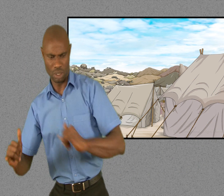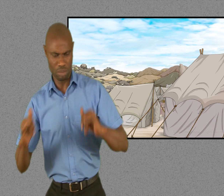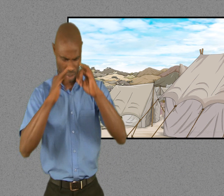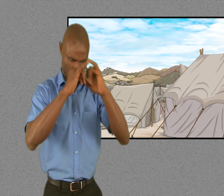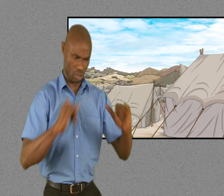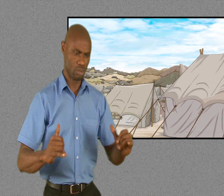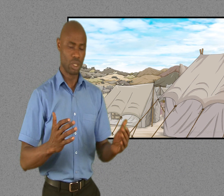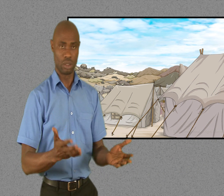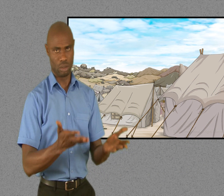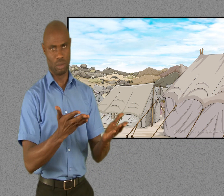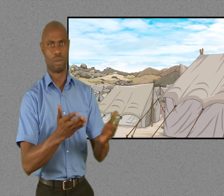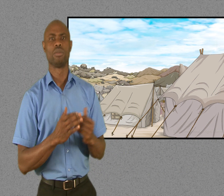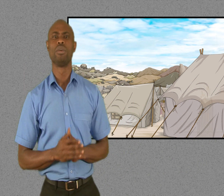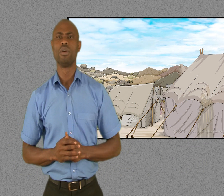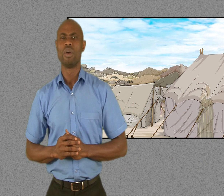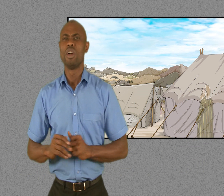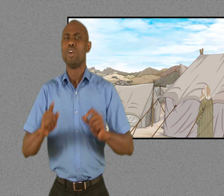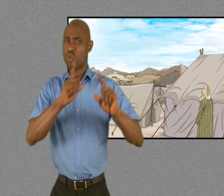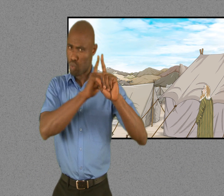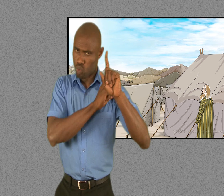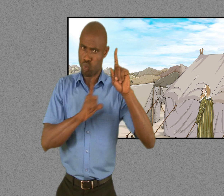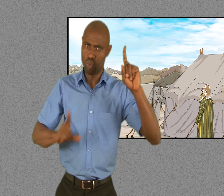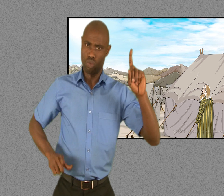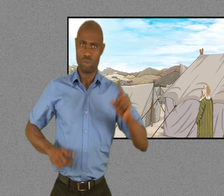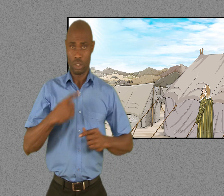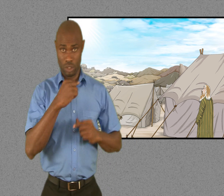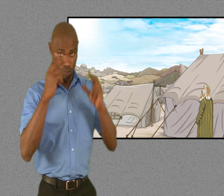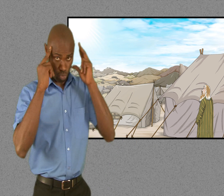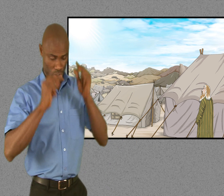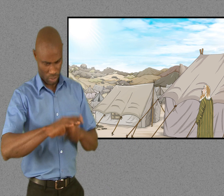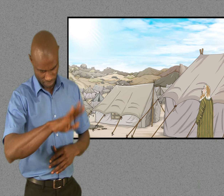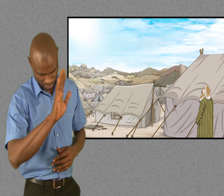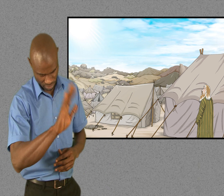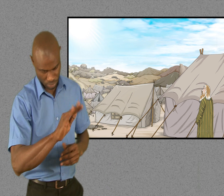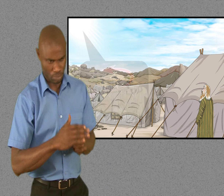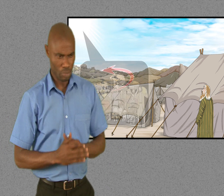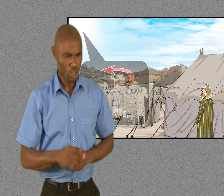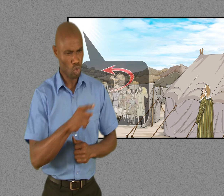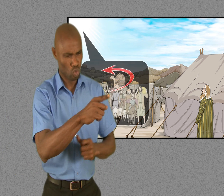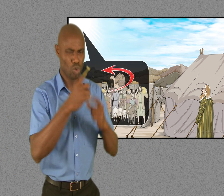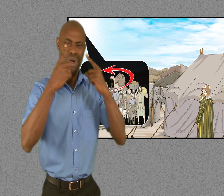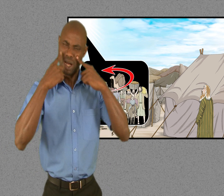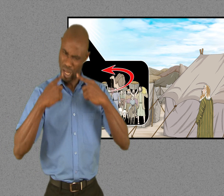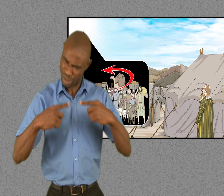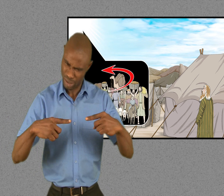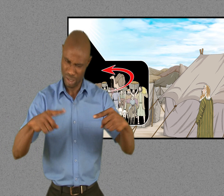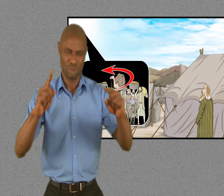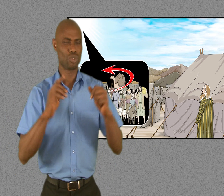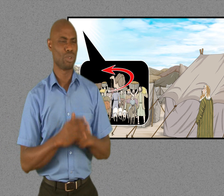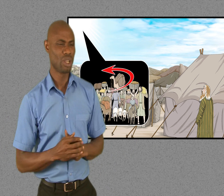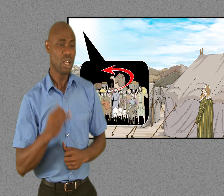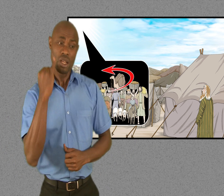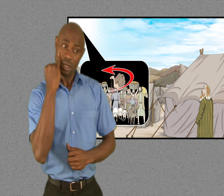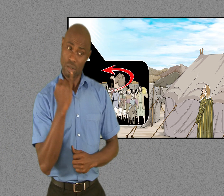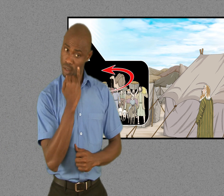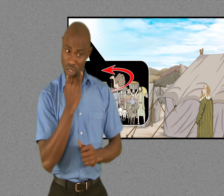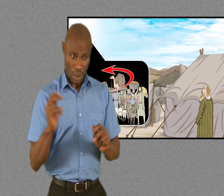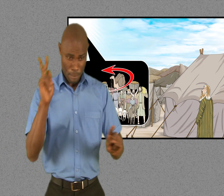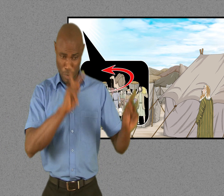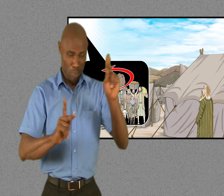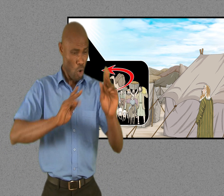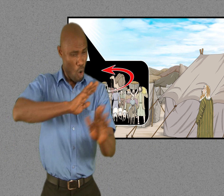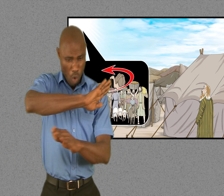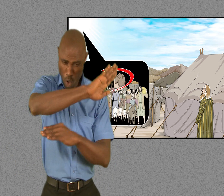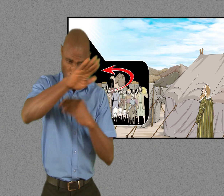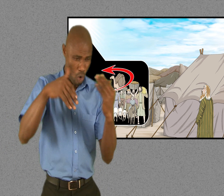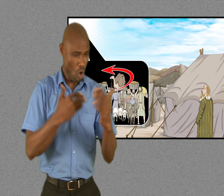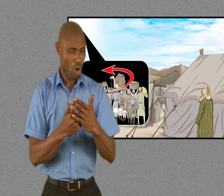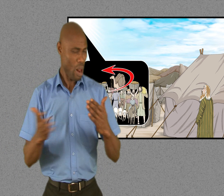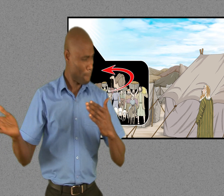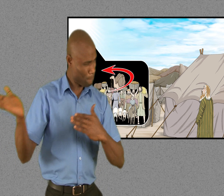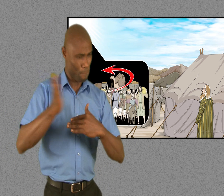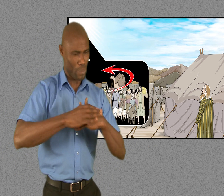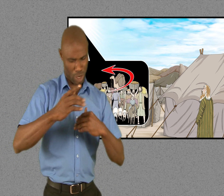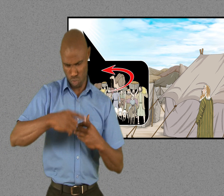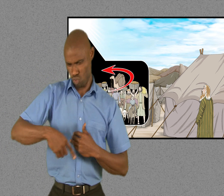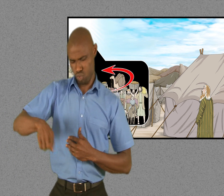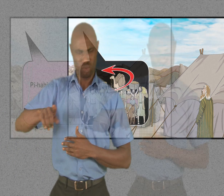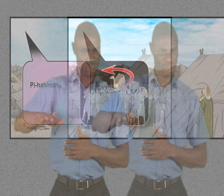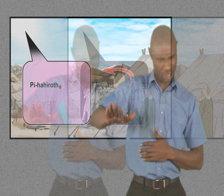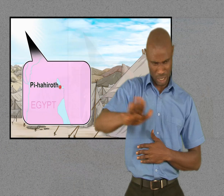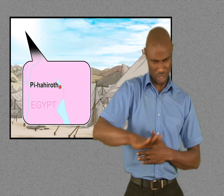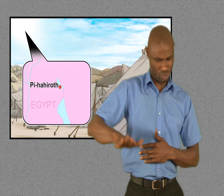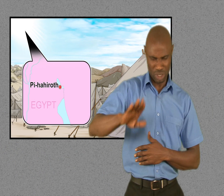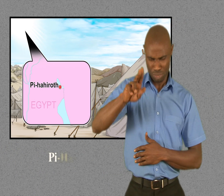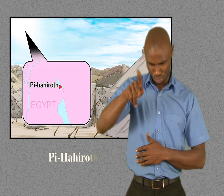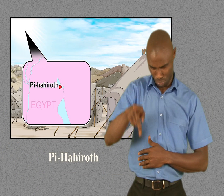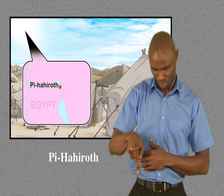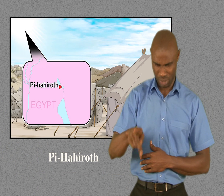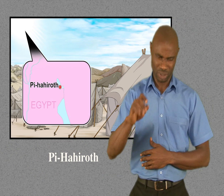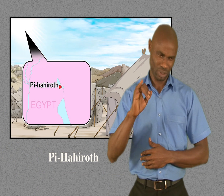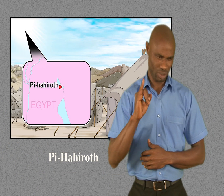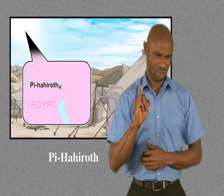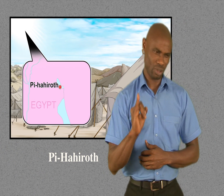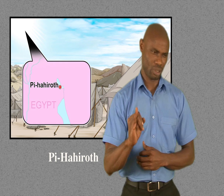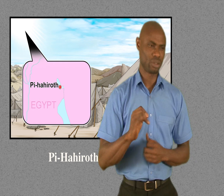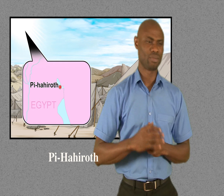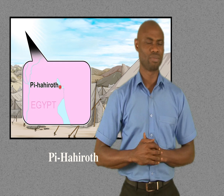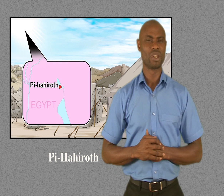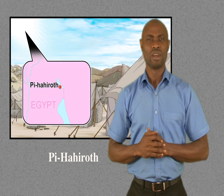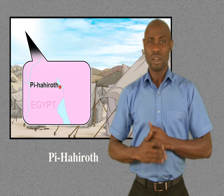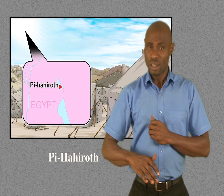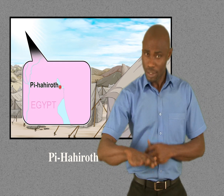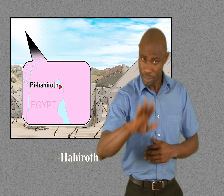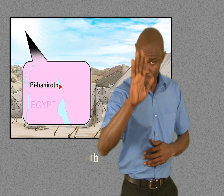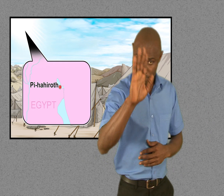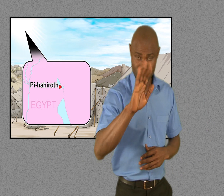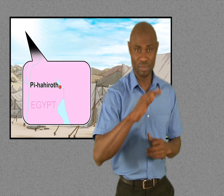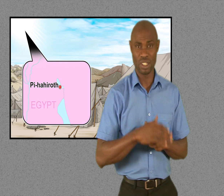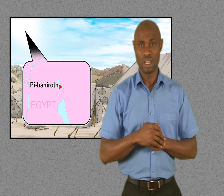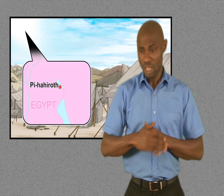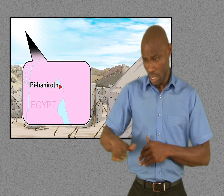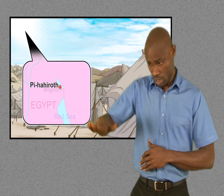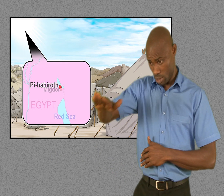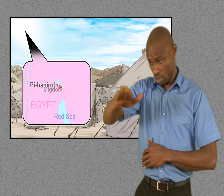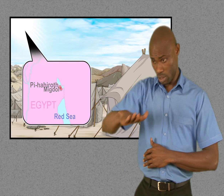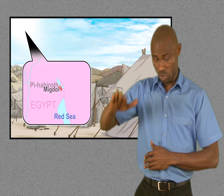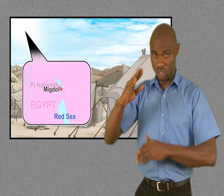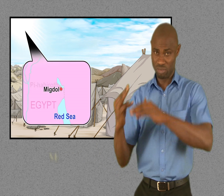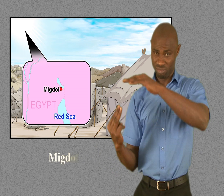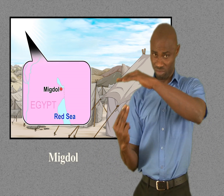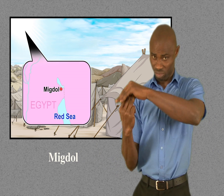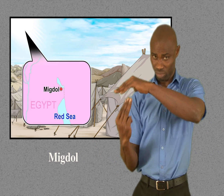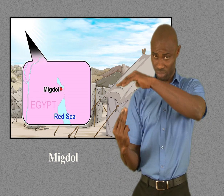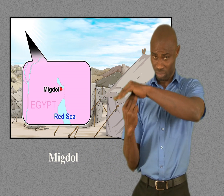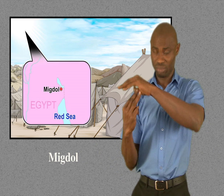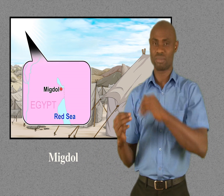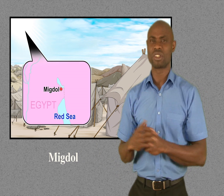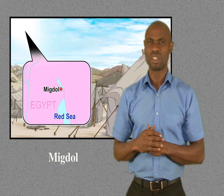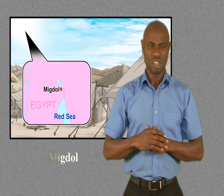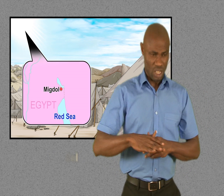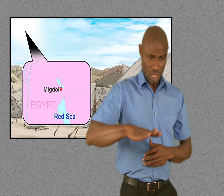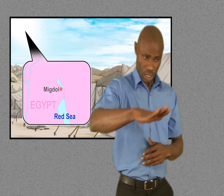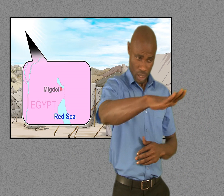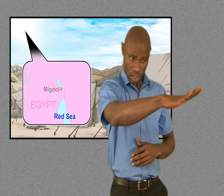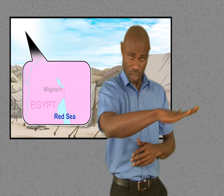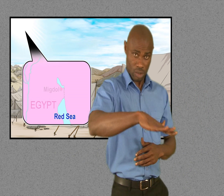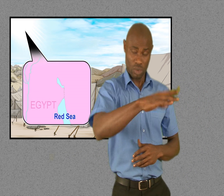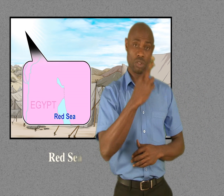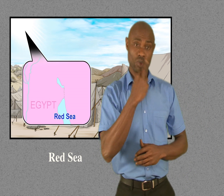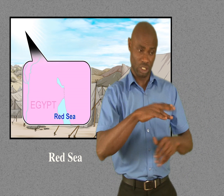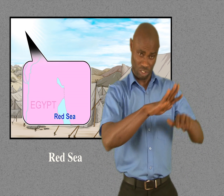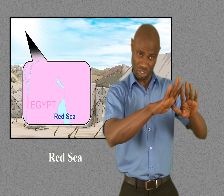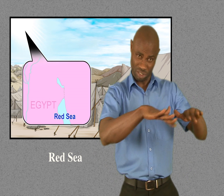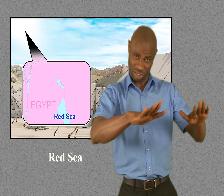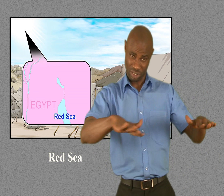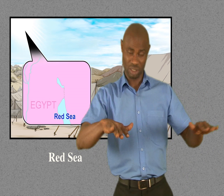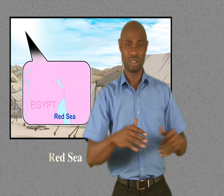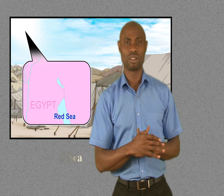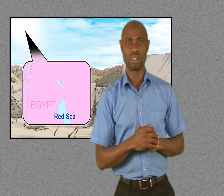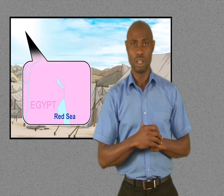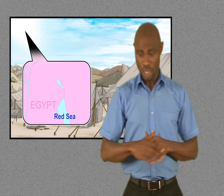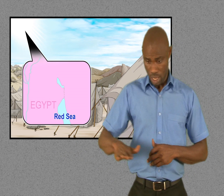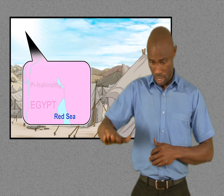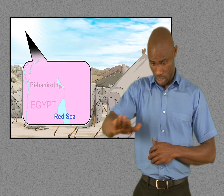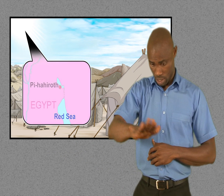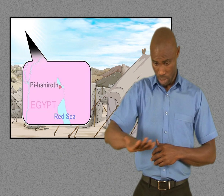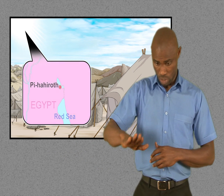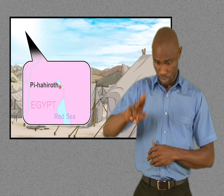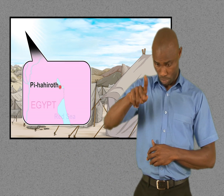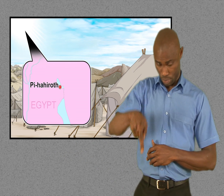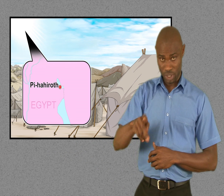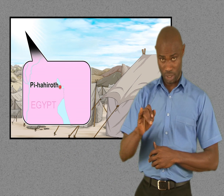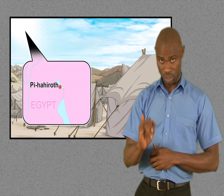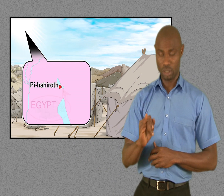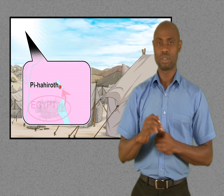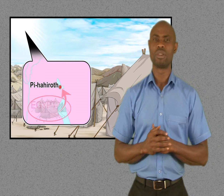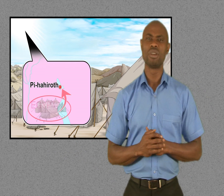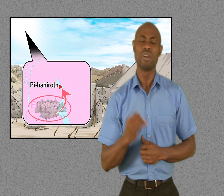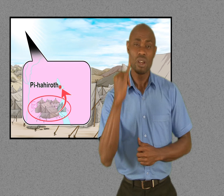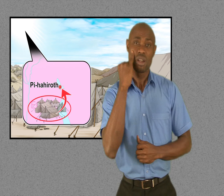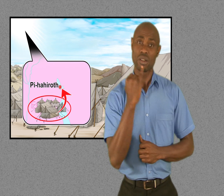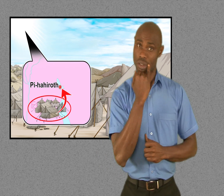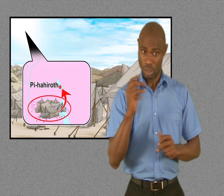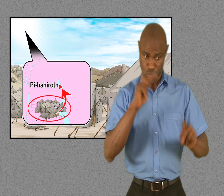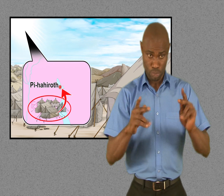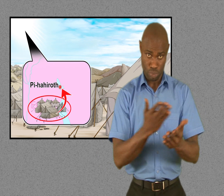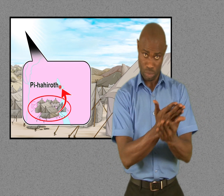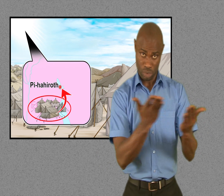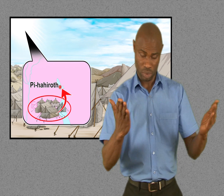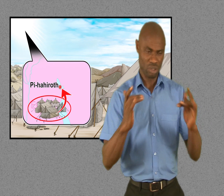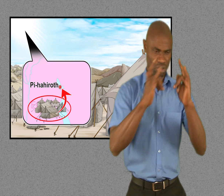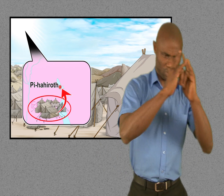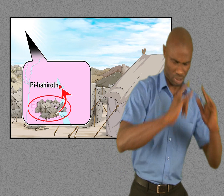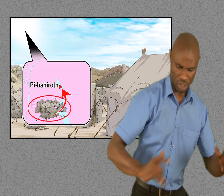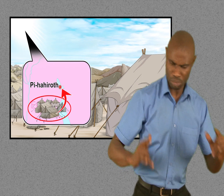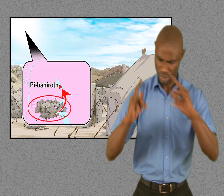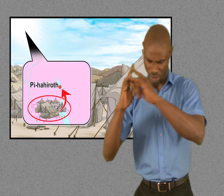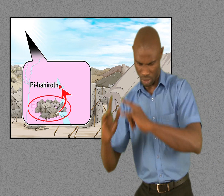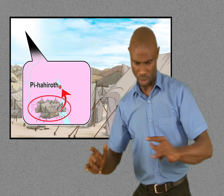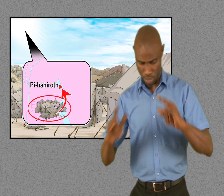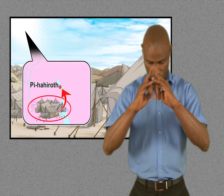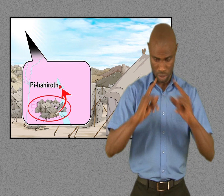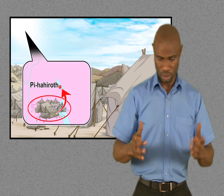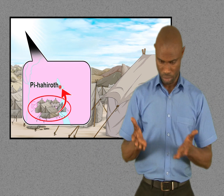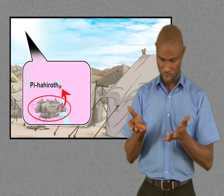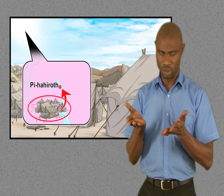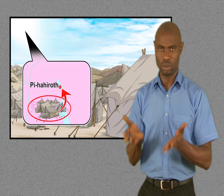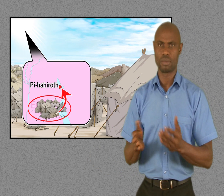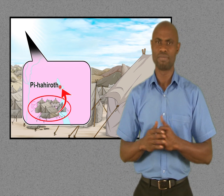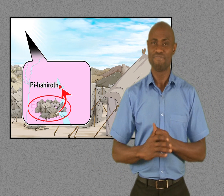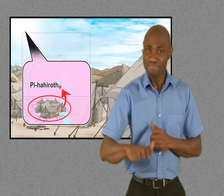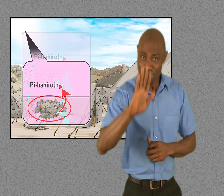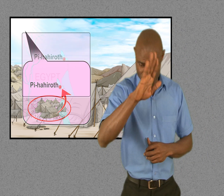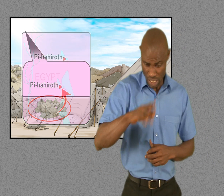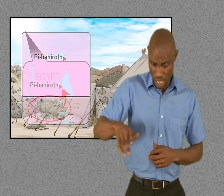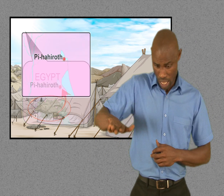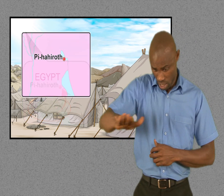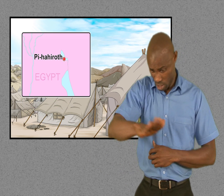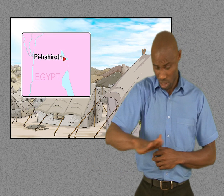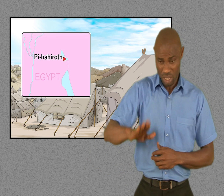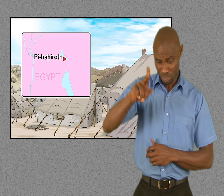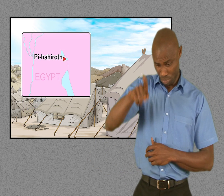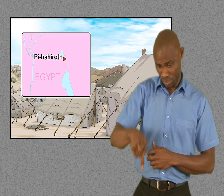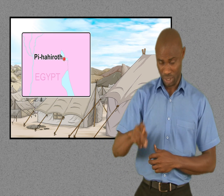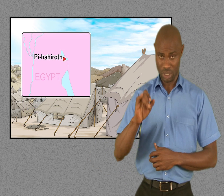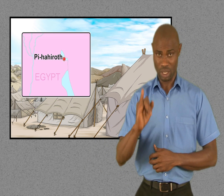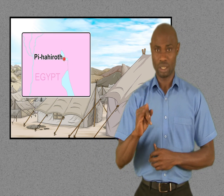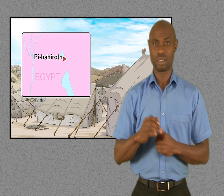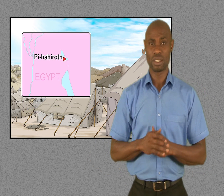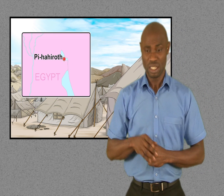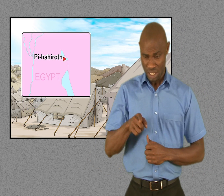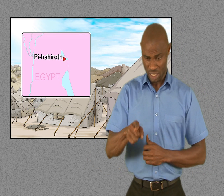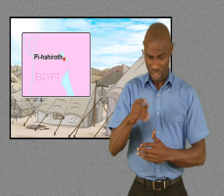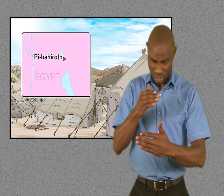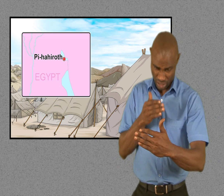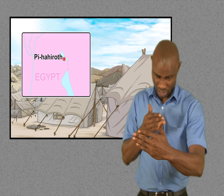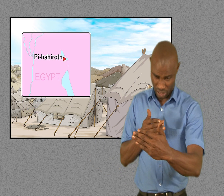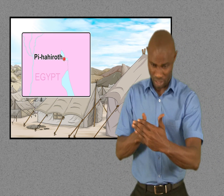Then the LORD said to Moses, “Tell the Israelites to turn back and encamp before Pi-hahiroth, between Migdol and the sea.